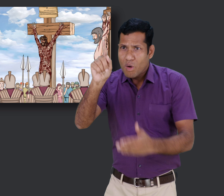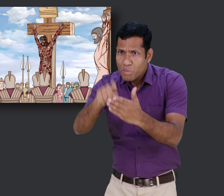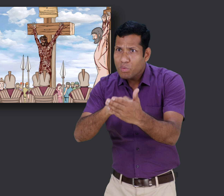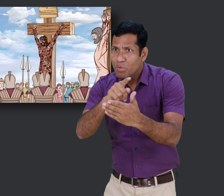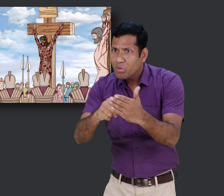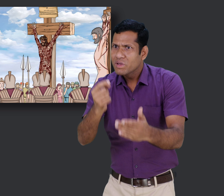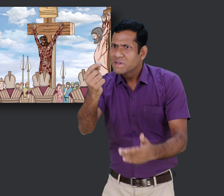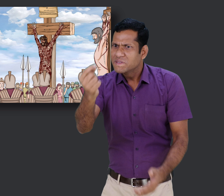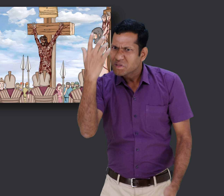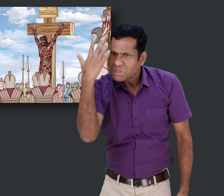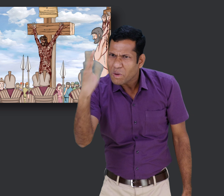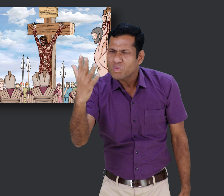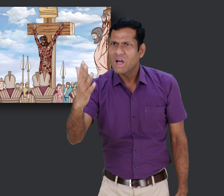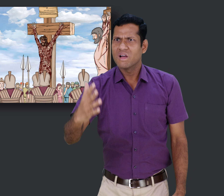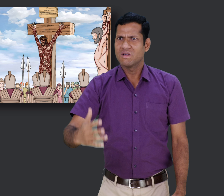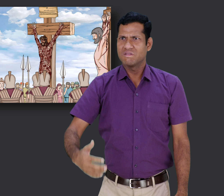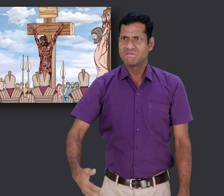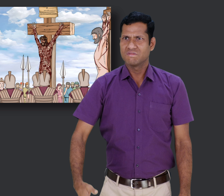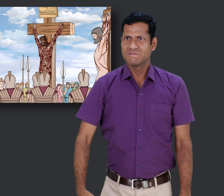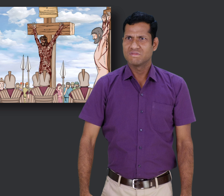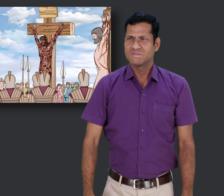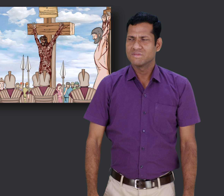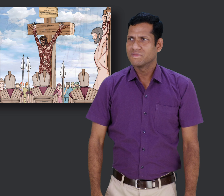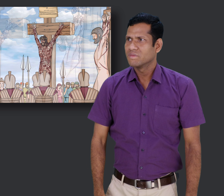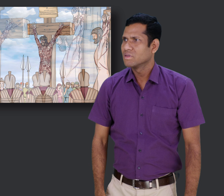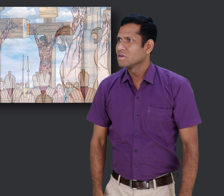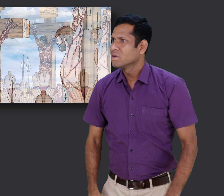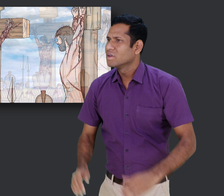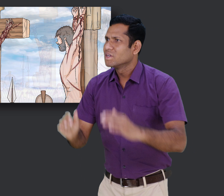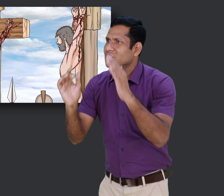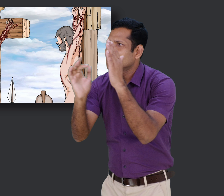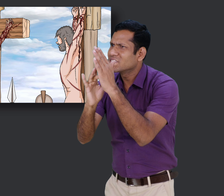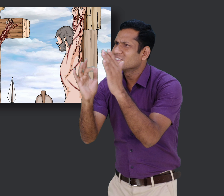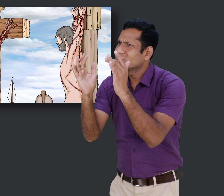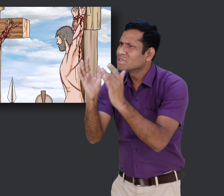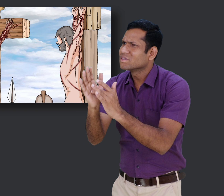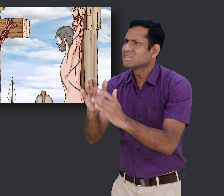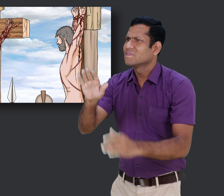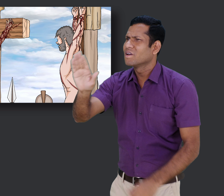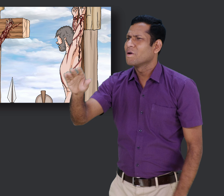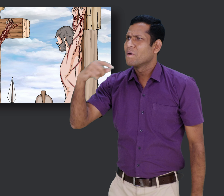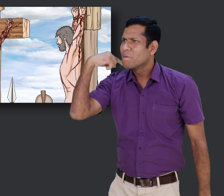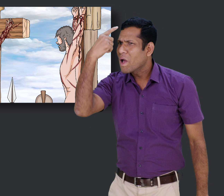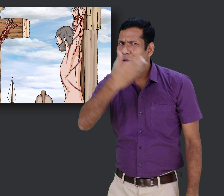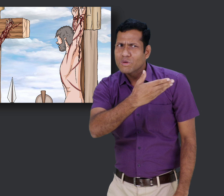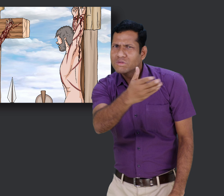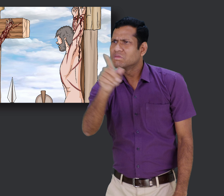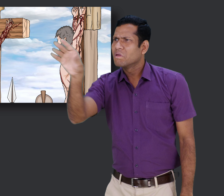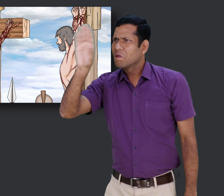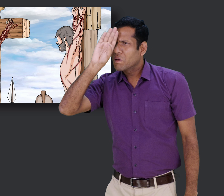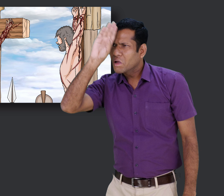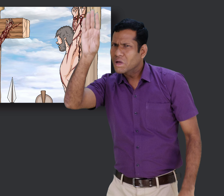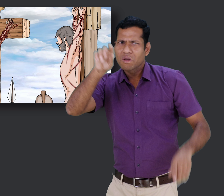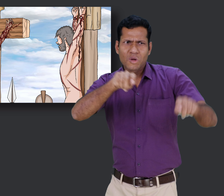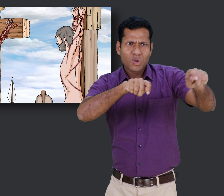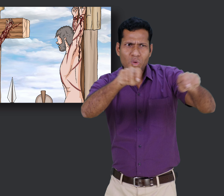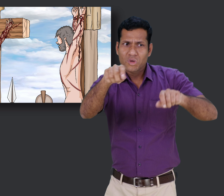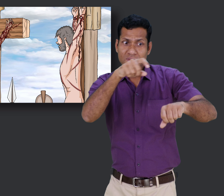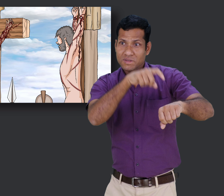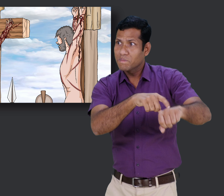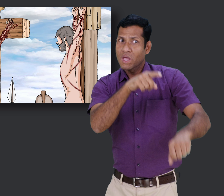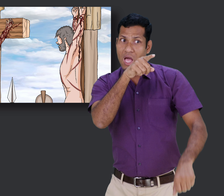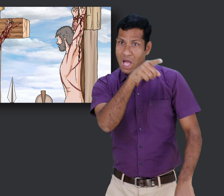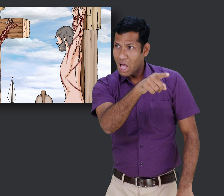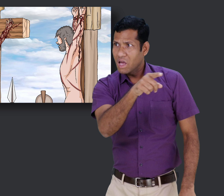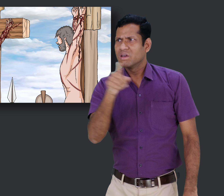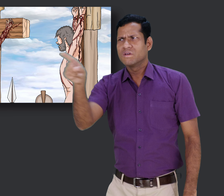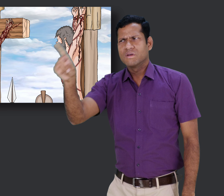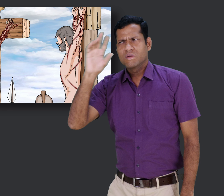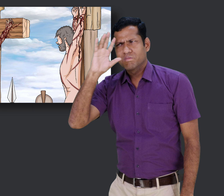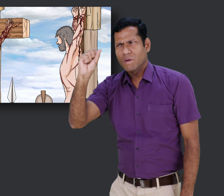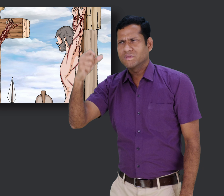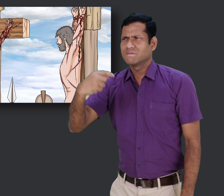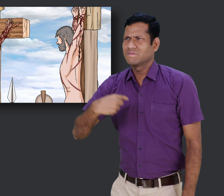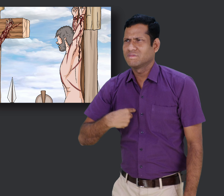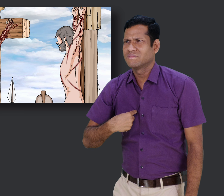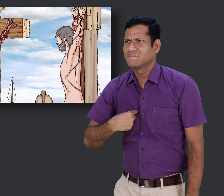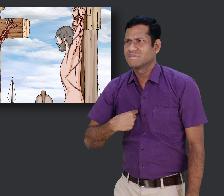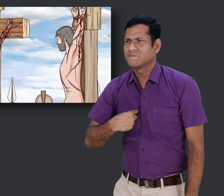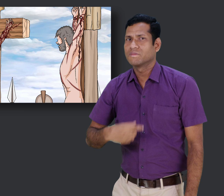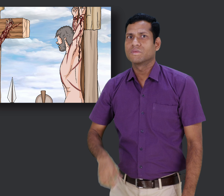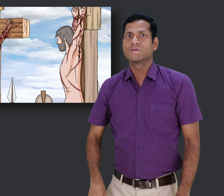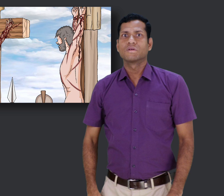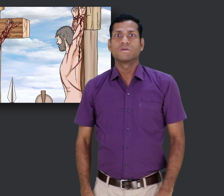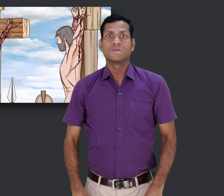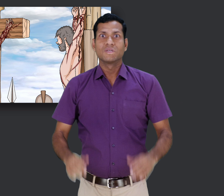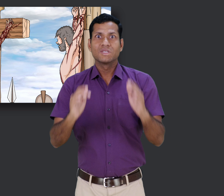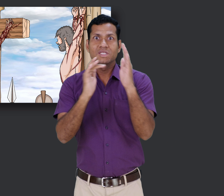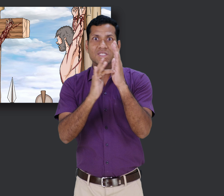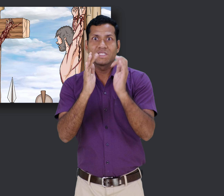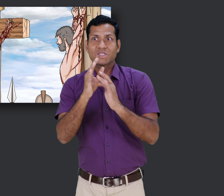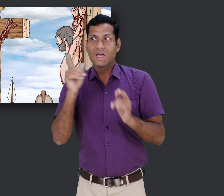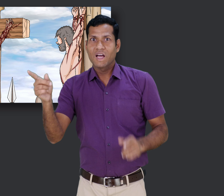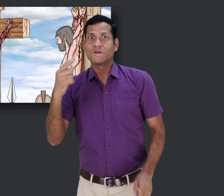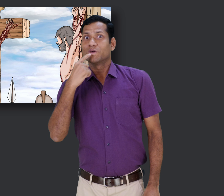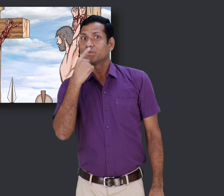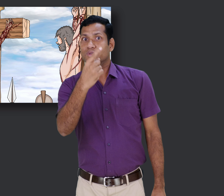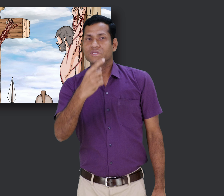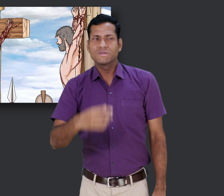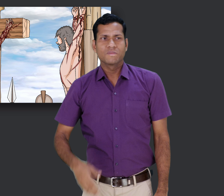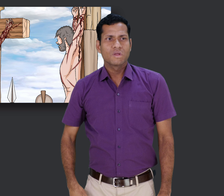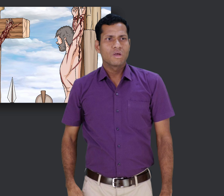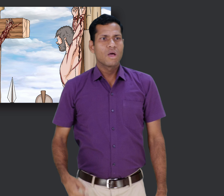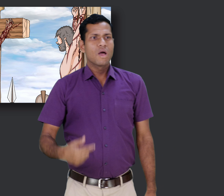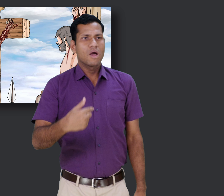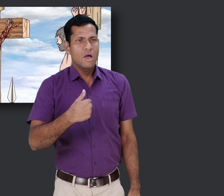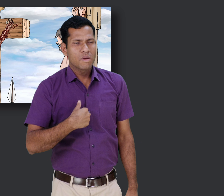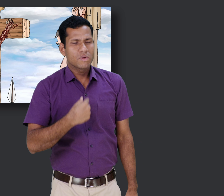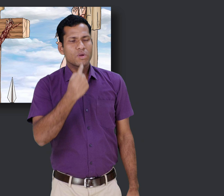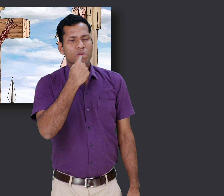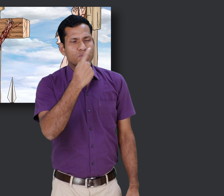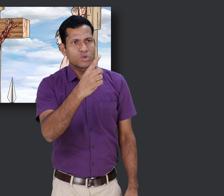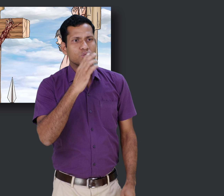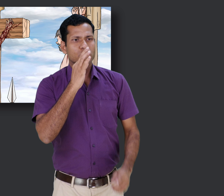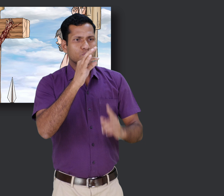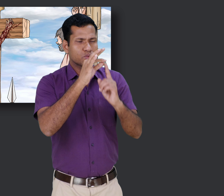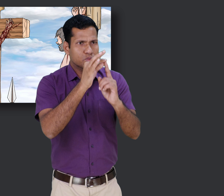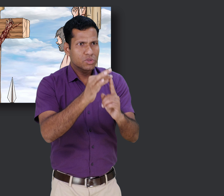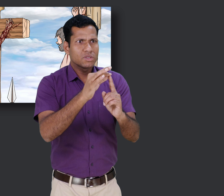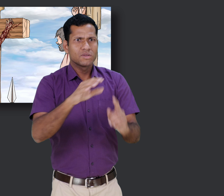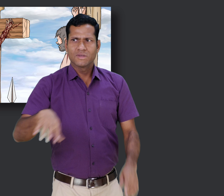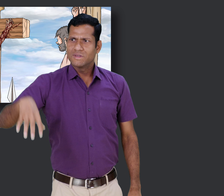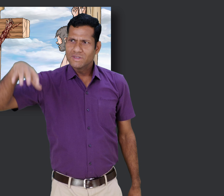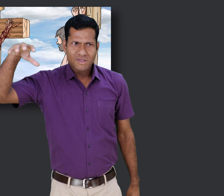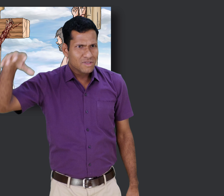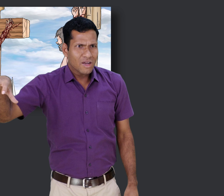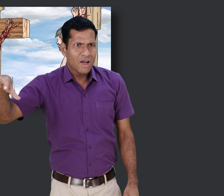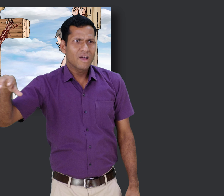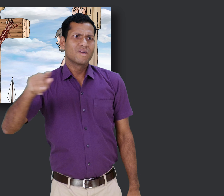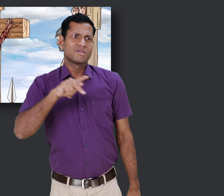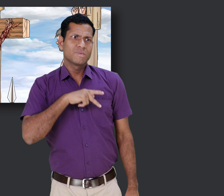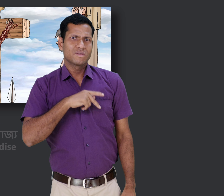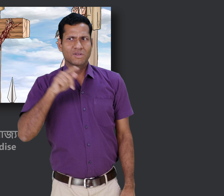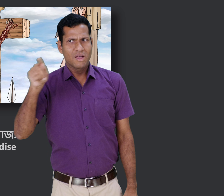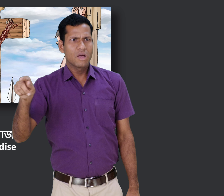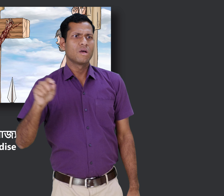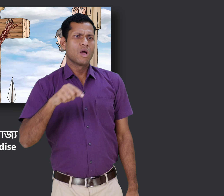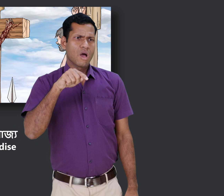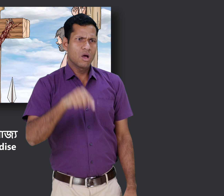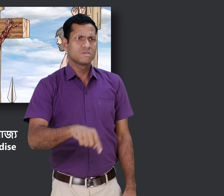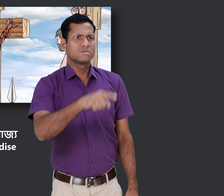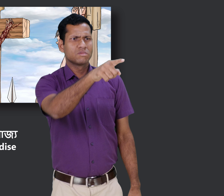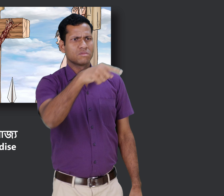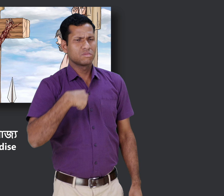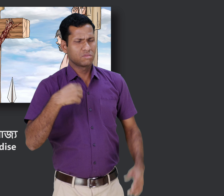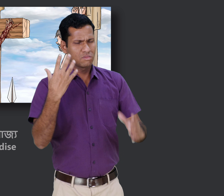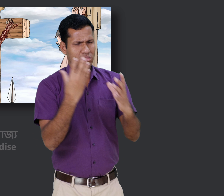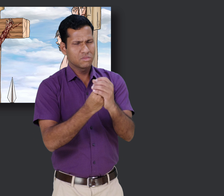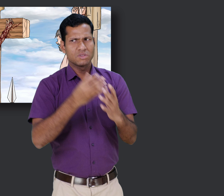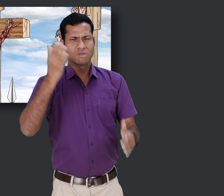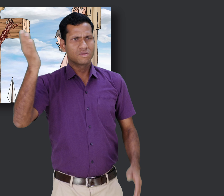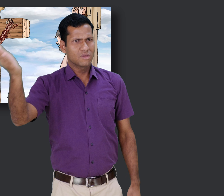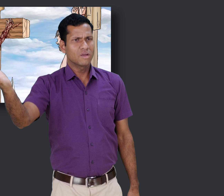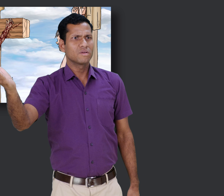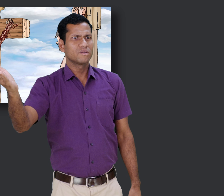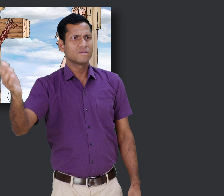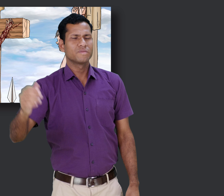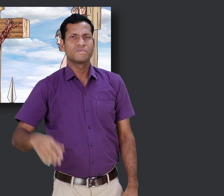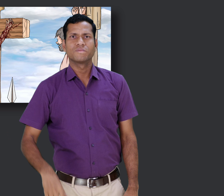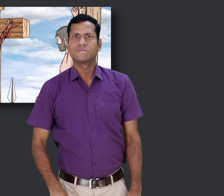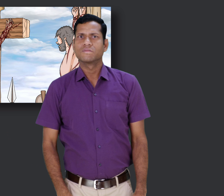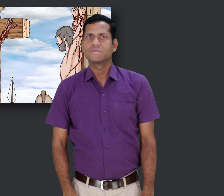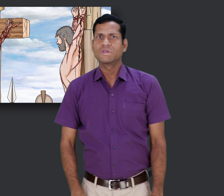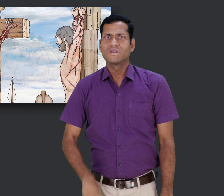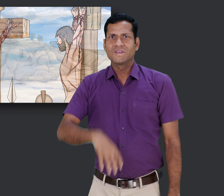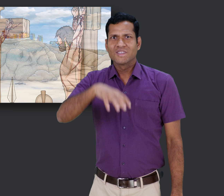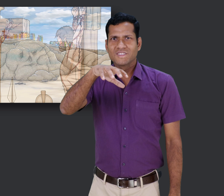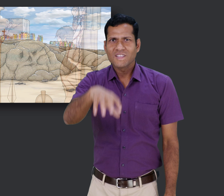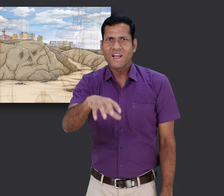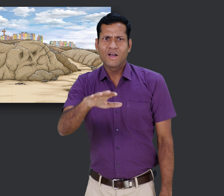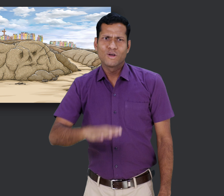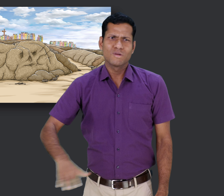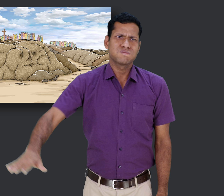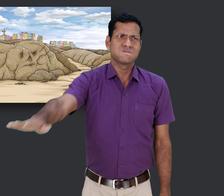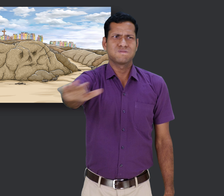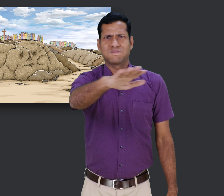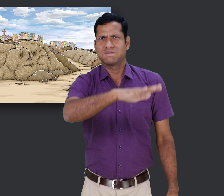Then he said, “Jesus, remember me when You come into Your kingdom!” And Jesus said to him, “Truly I tell you, today you will be with Me in Paradise.”